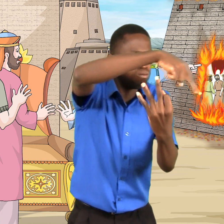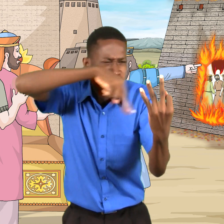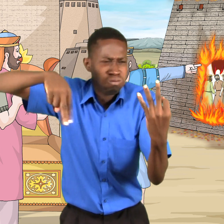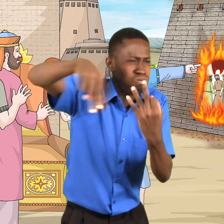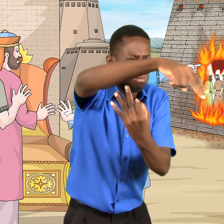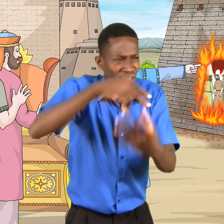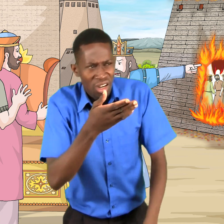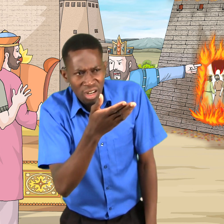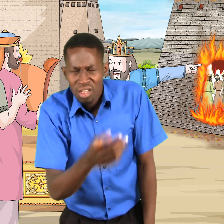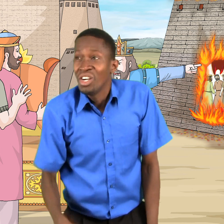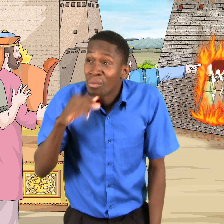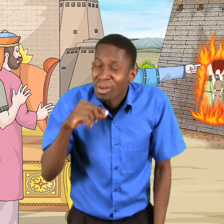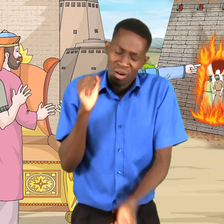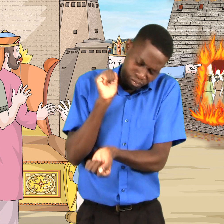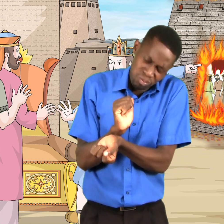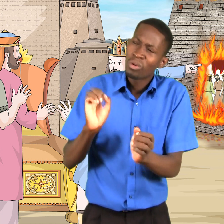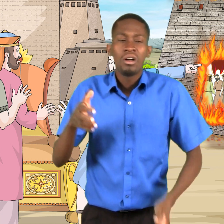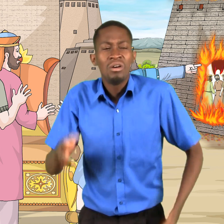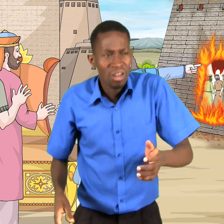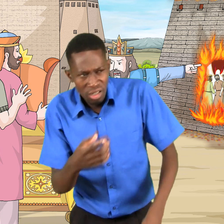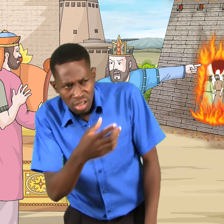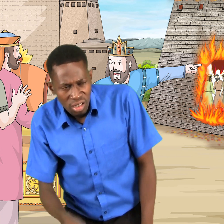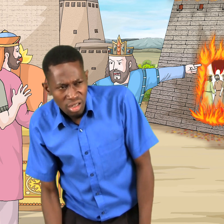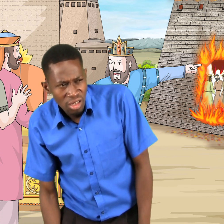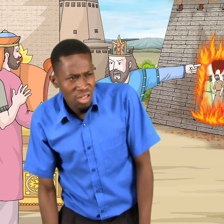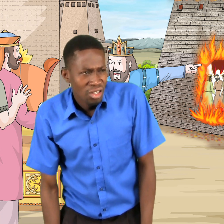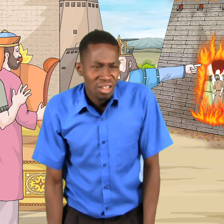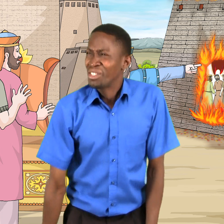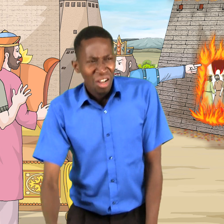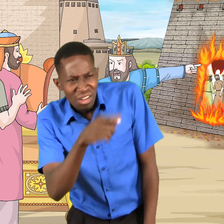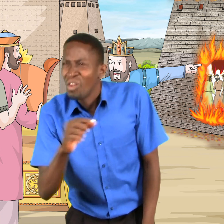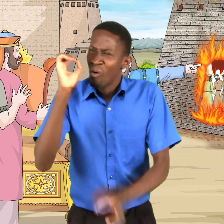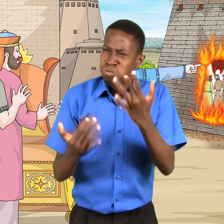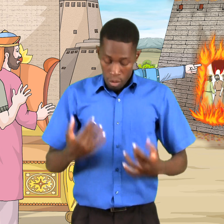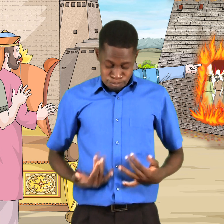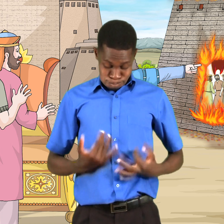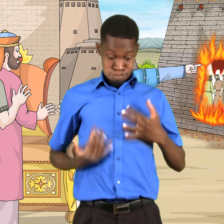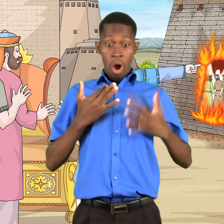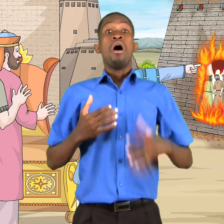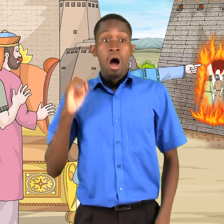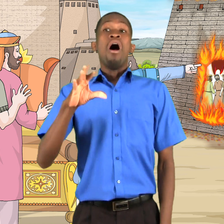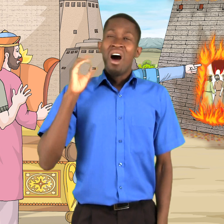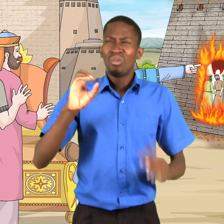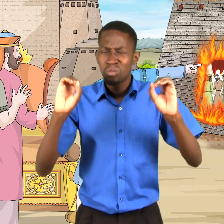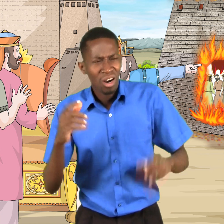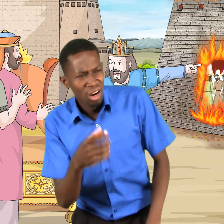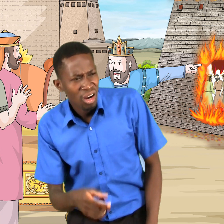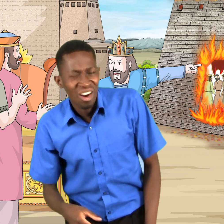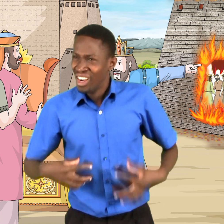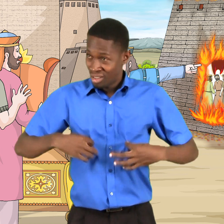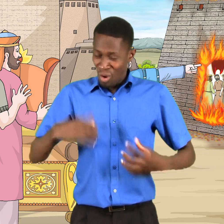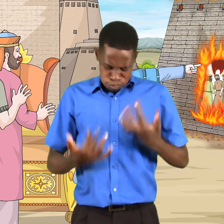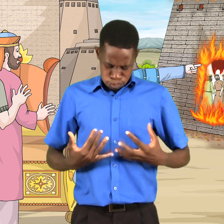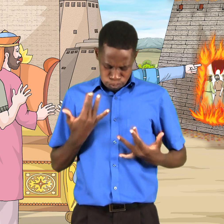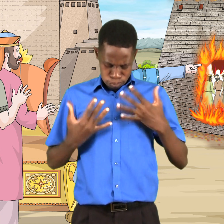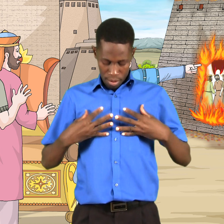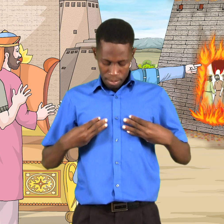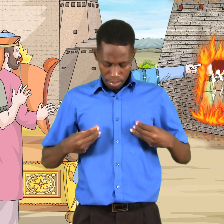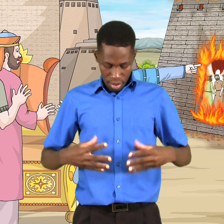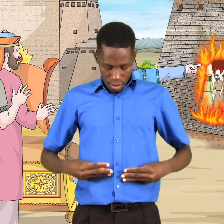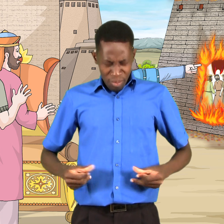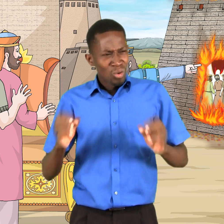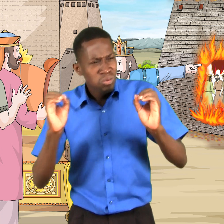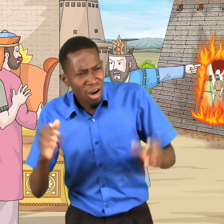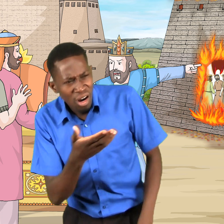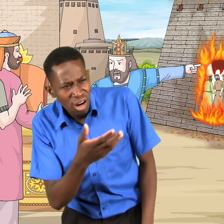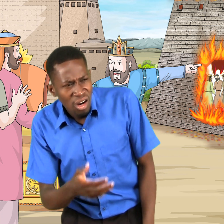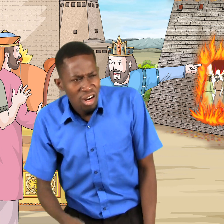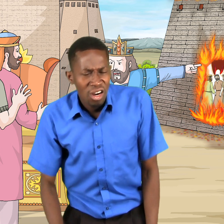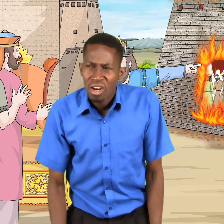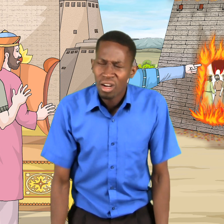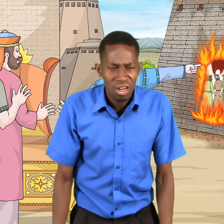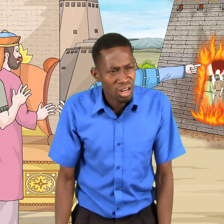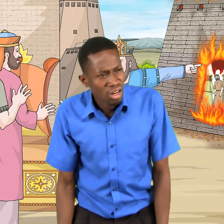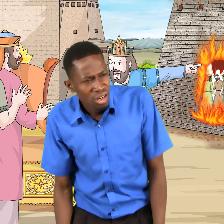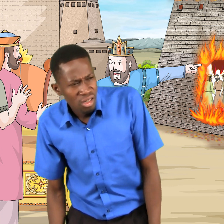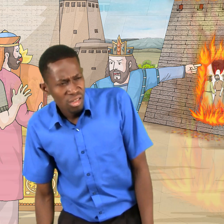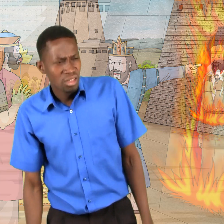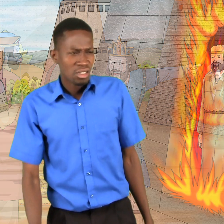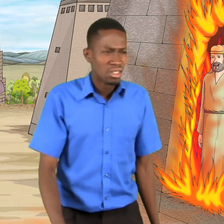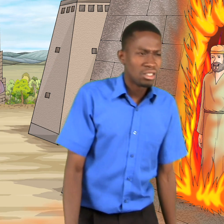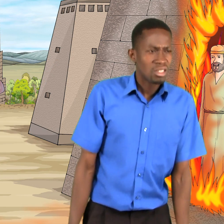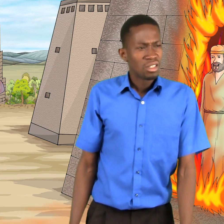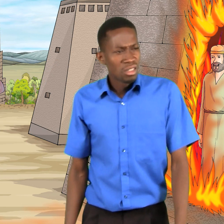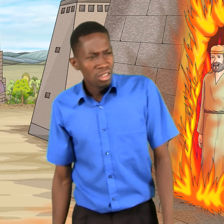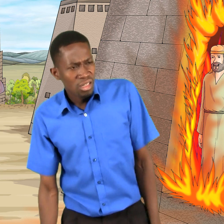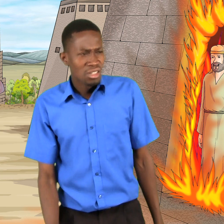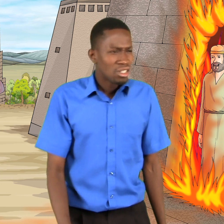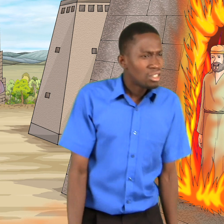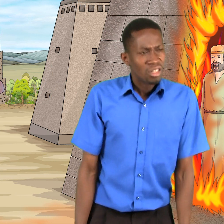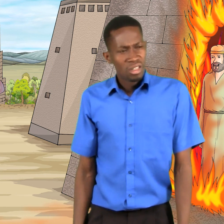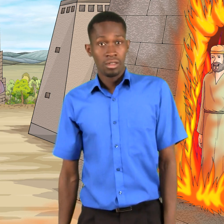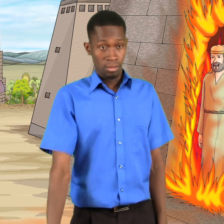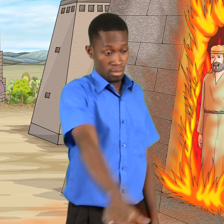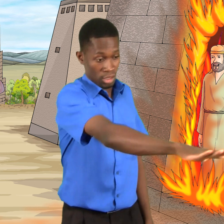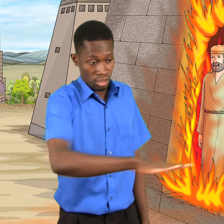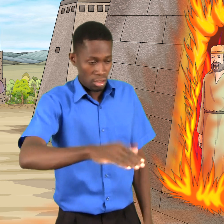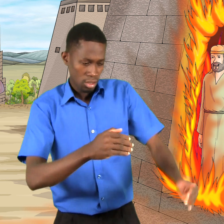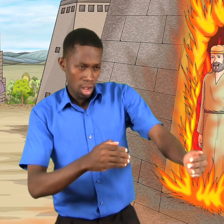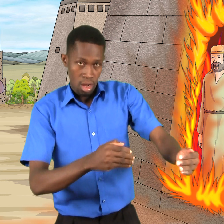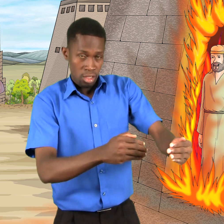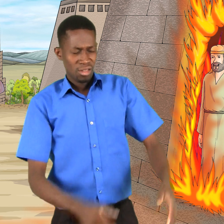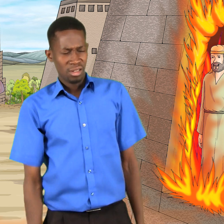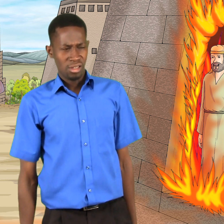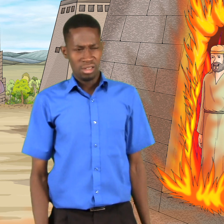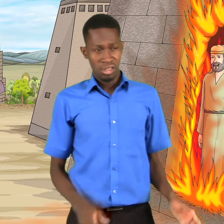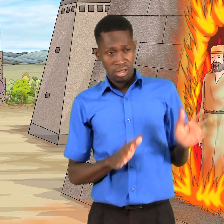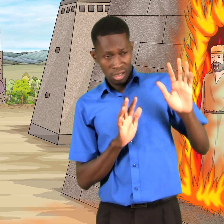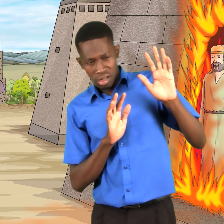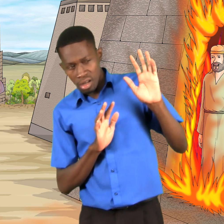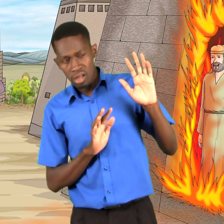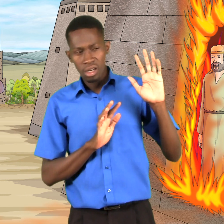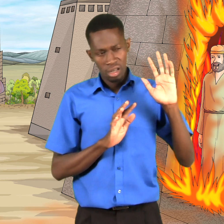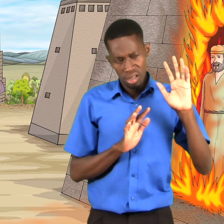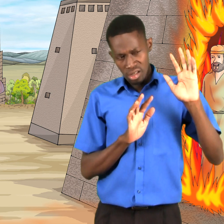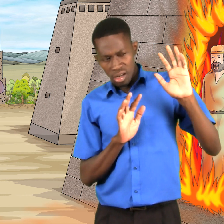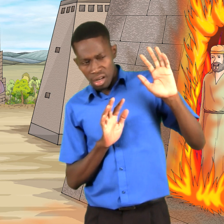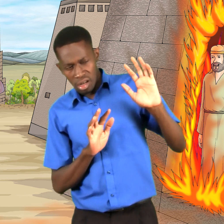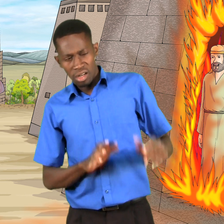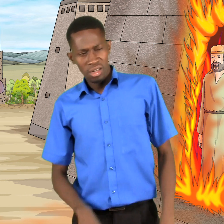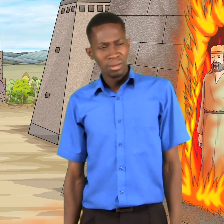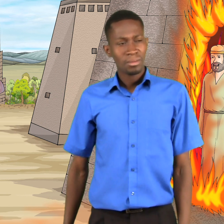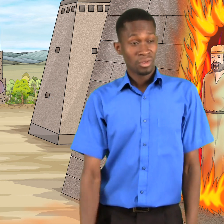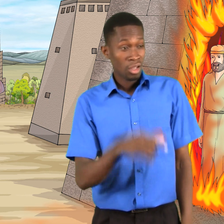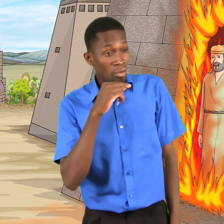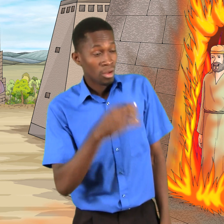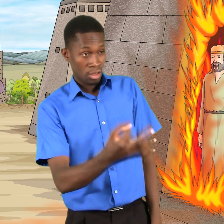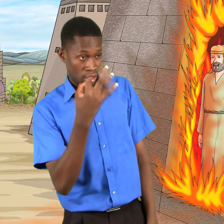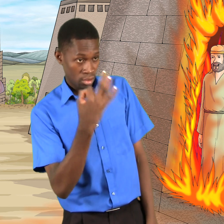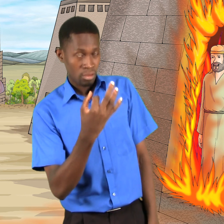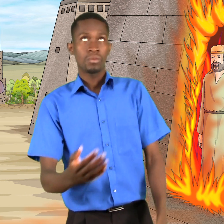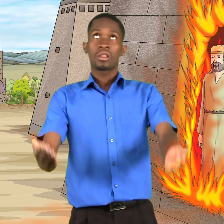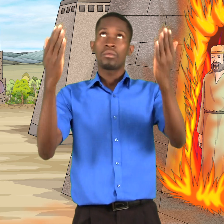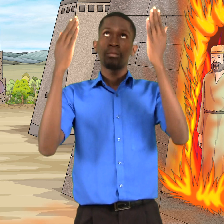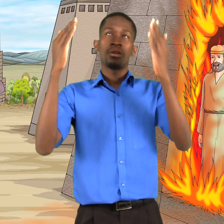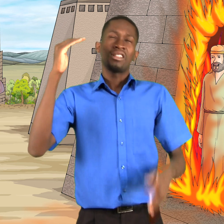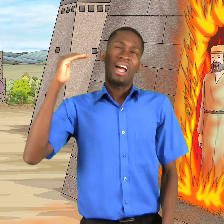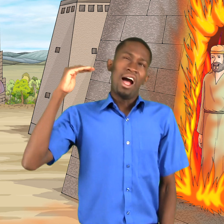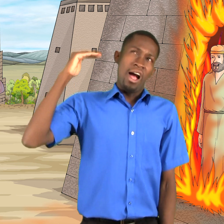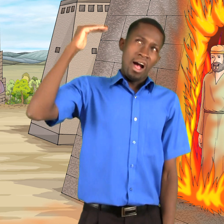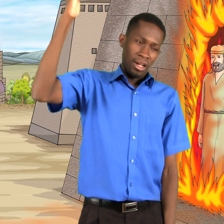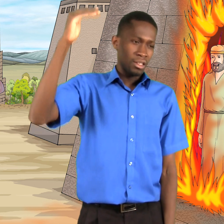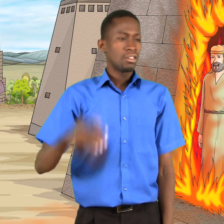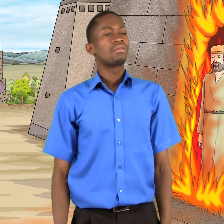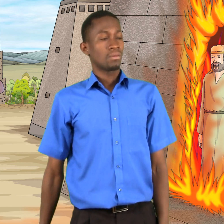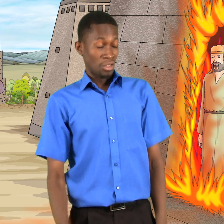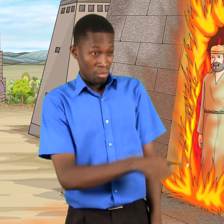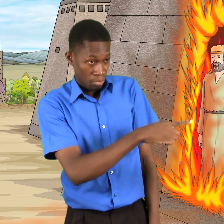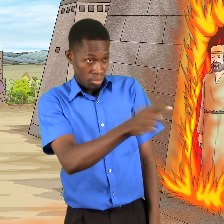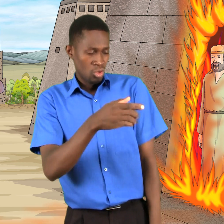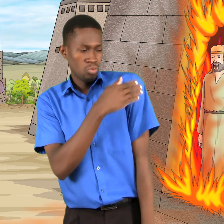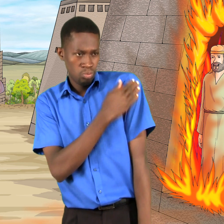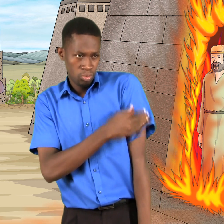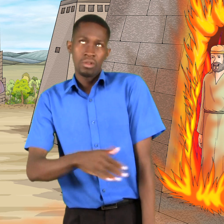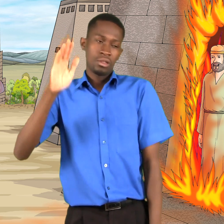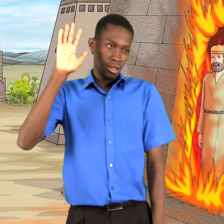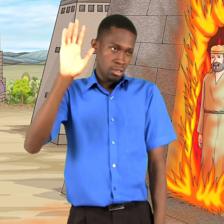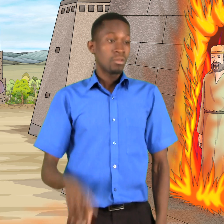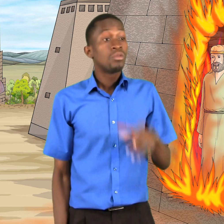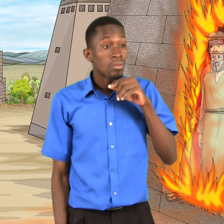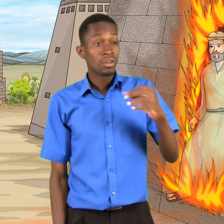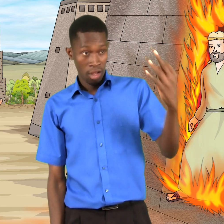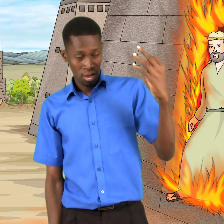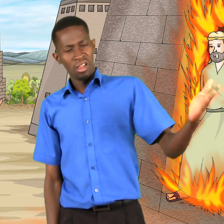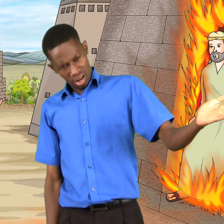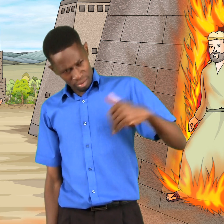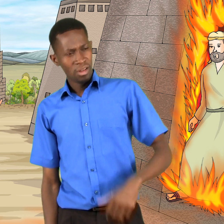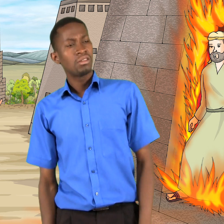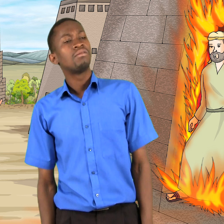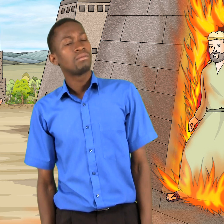Then Nebuchadnezzar approached the door of the blazing fiery furnace and called out, “Shadrach, Meshach, and Abednego, servants of the Most High God, come out!”